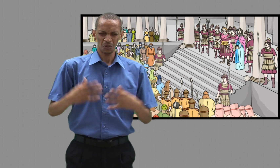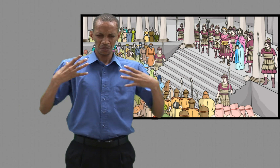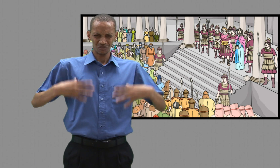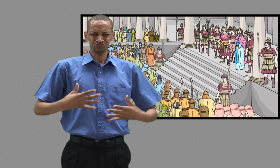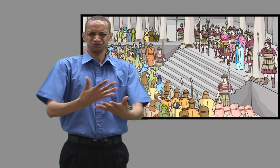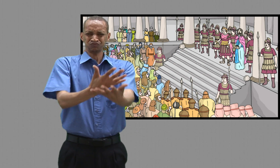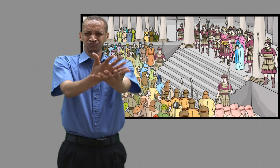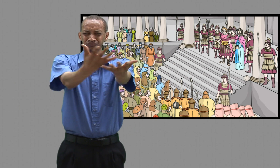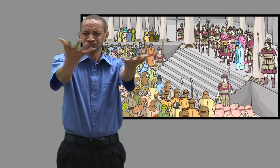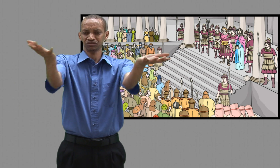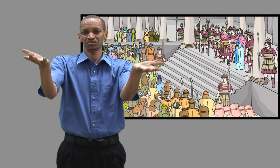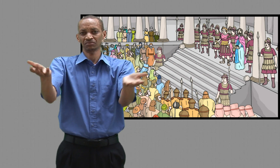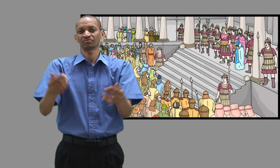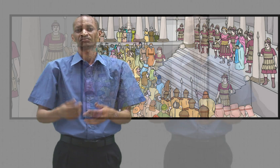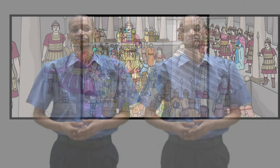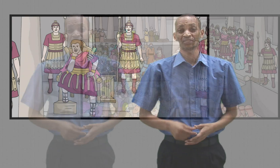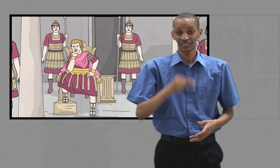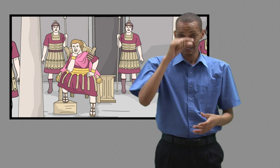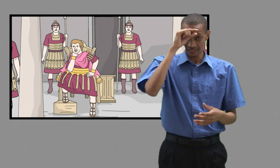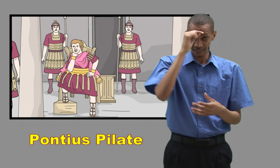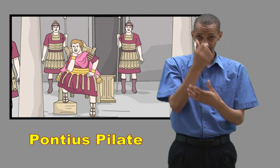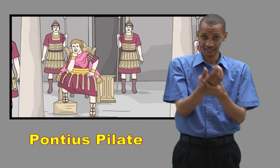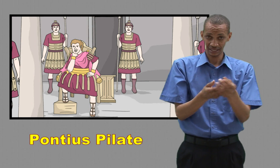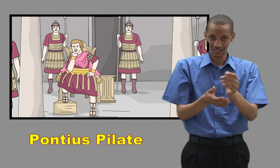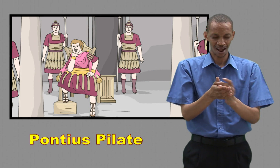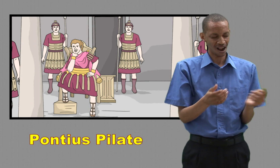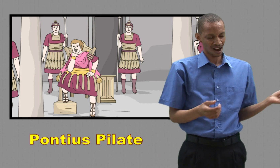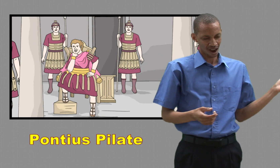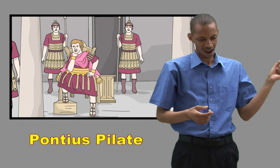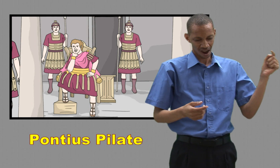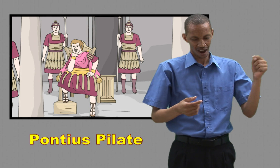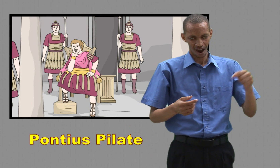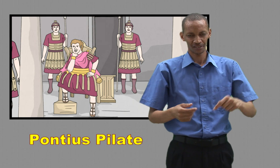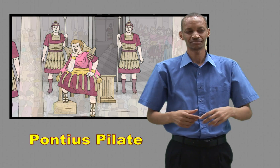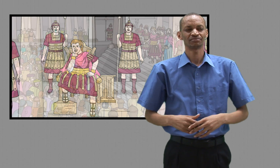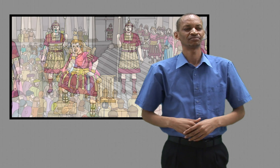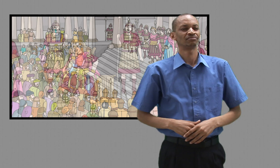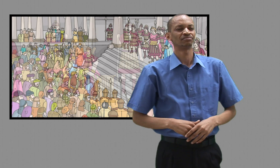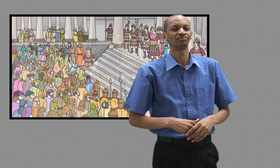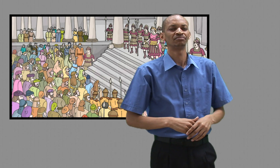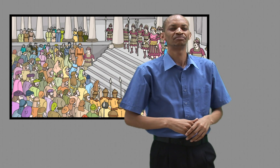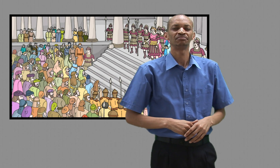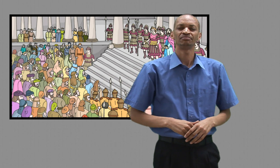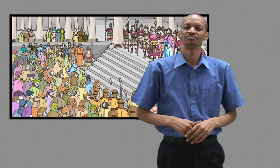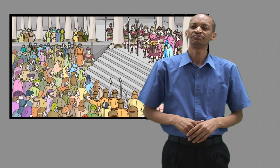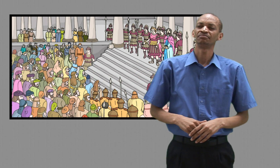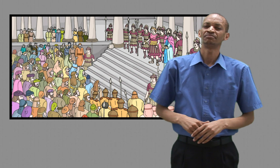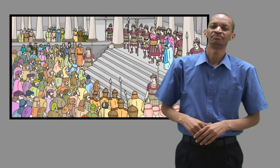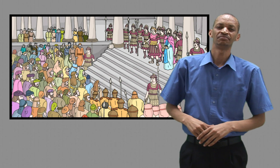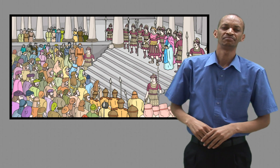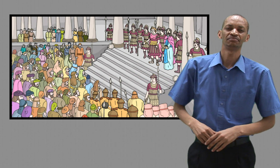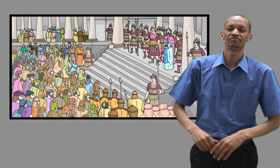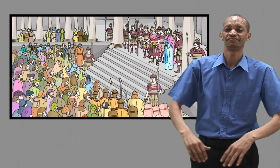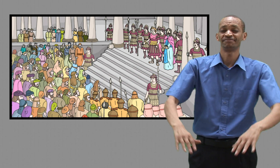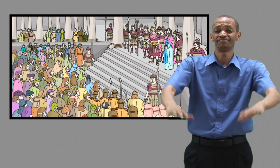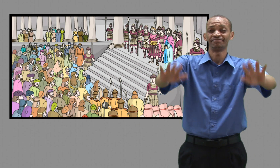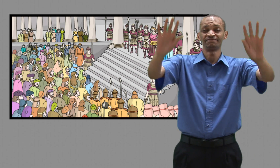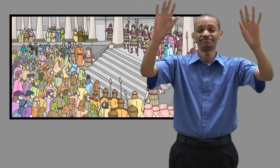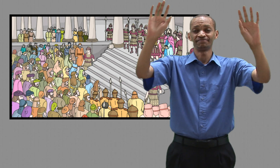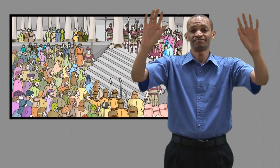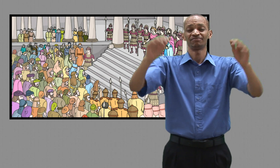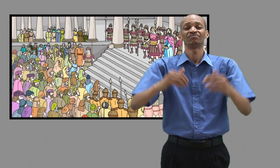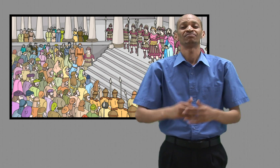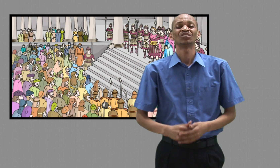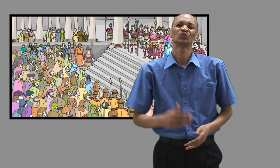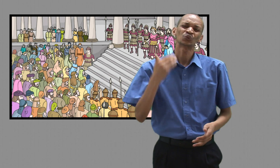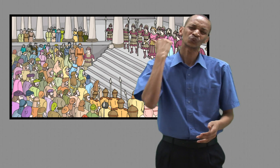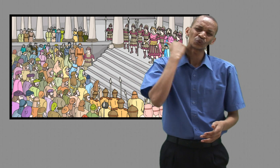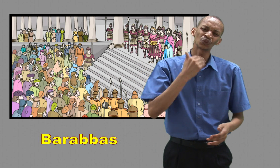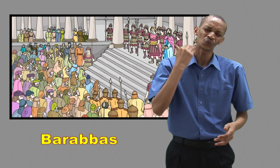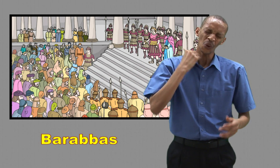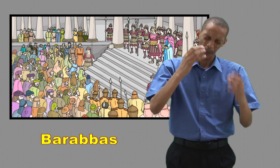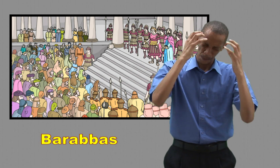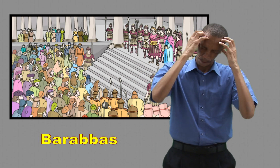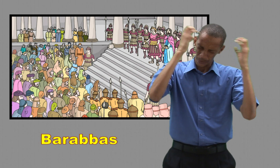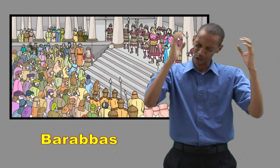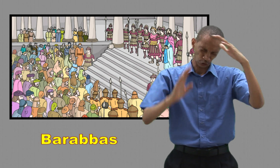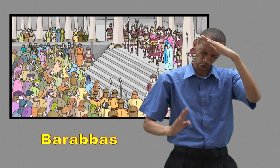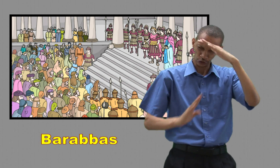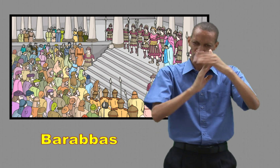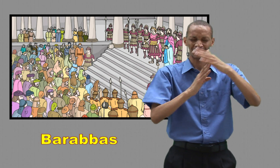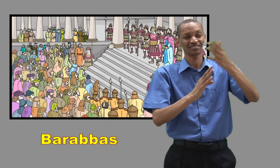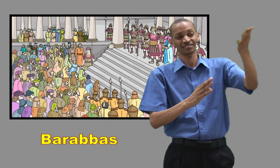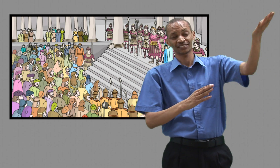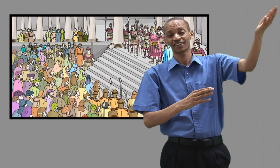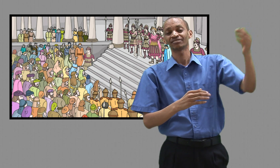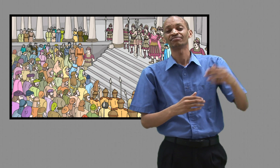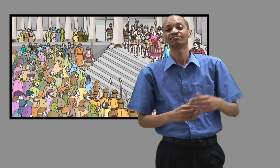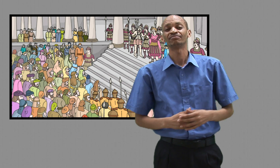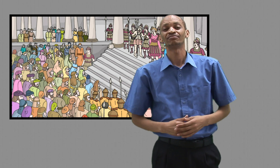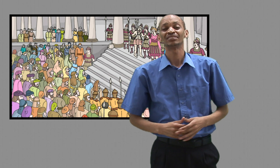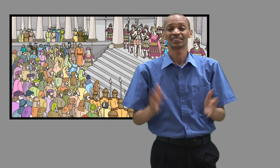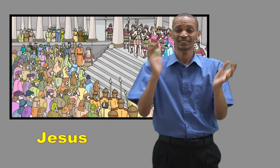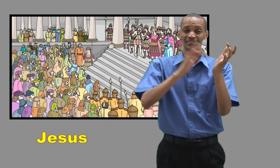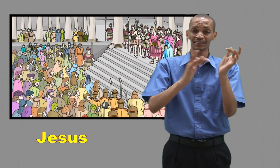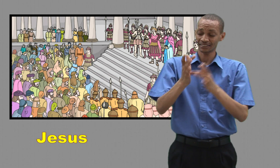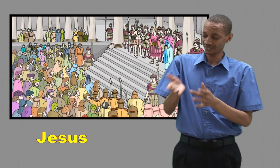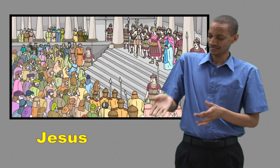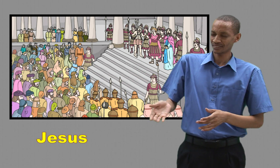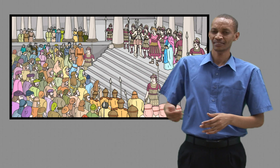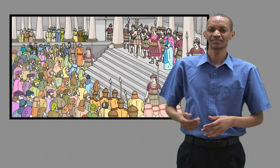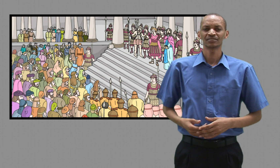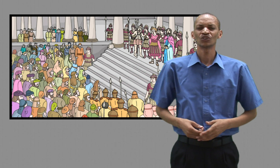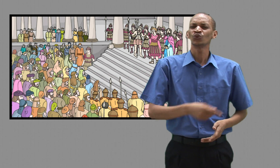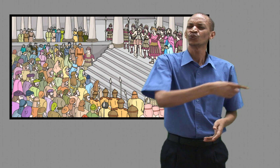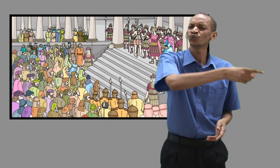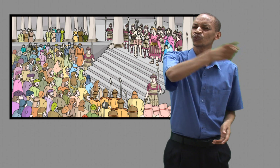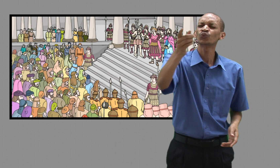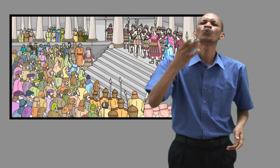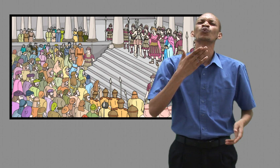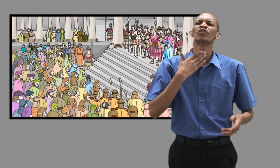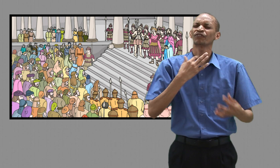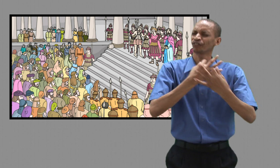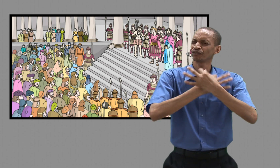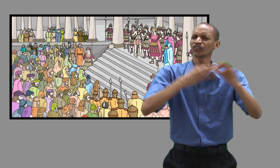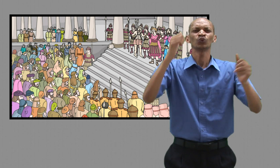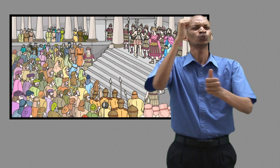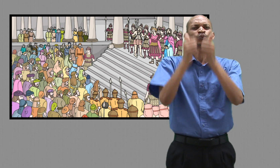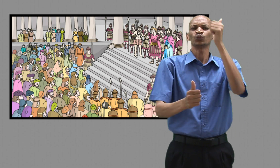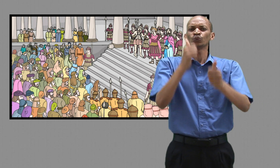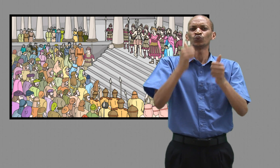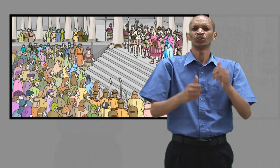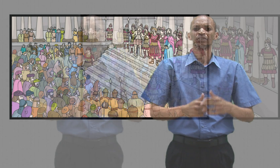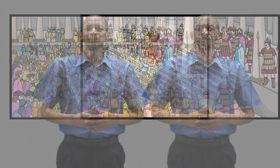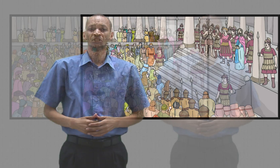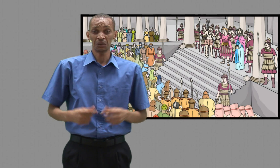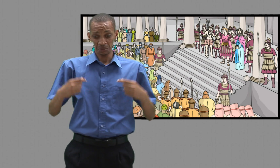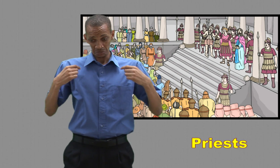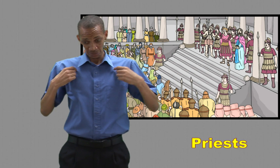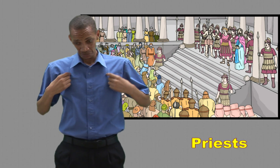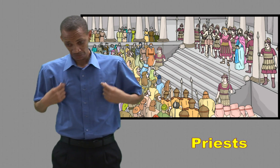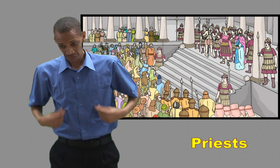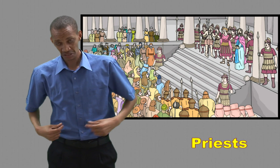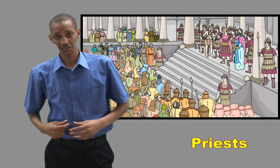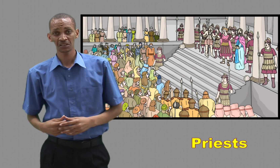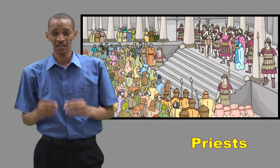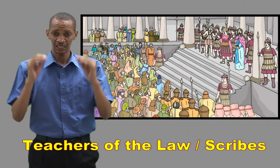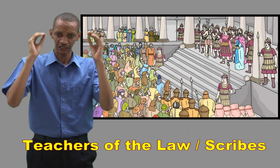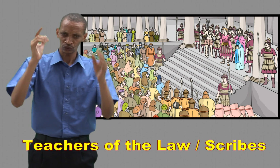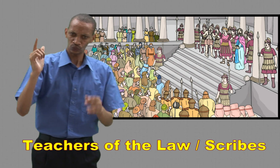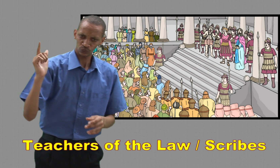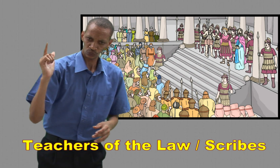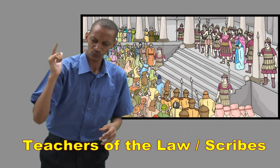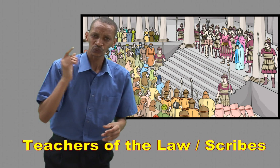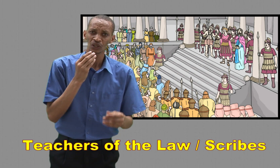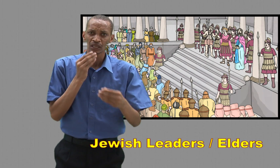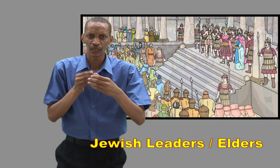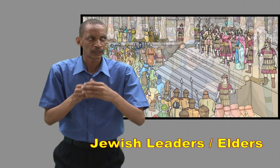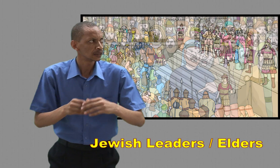So when the crowd had assembled, Pilate asked them, “Which one do you want me to release to you: Barabbas, or Jesus who is called Christ?”